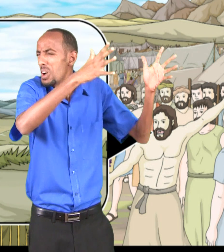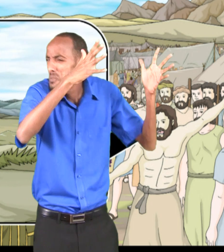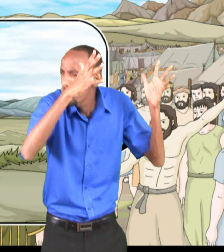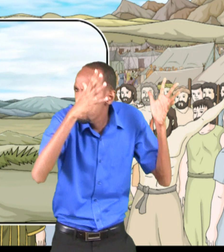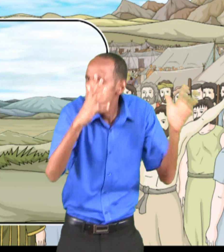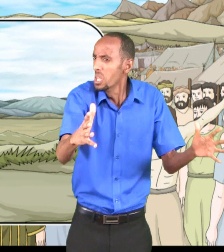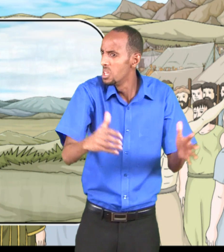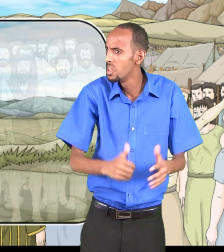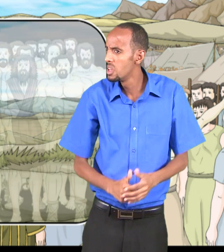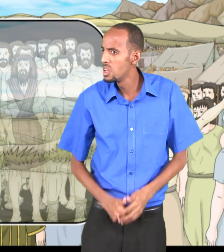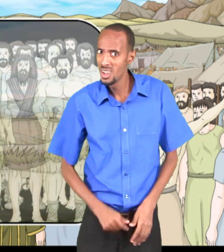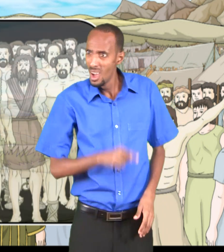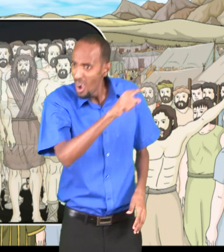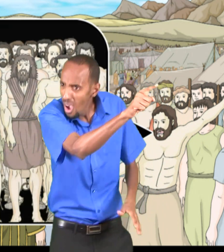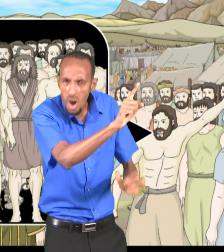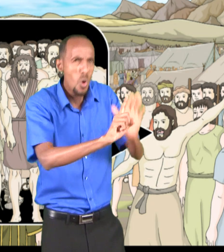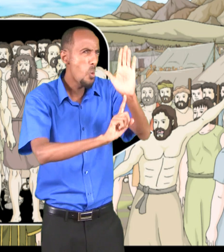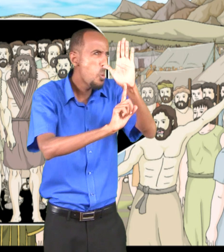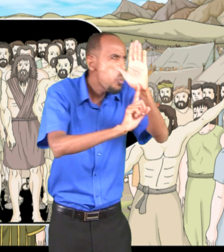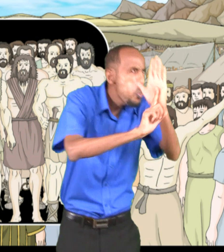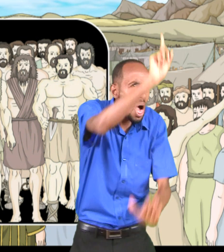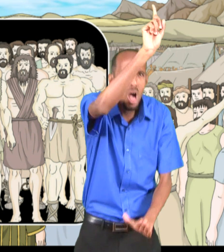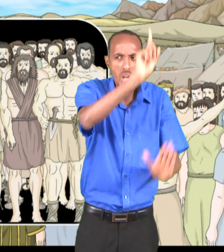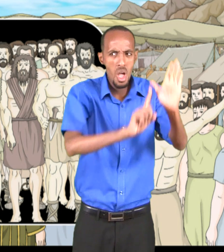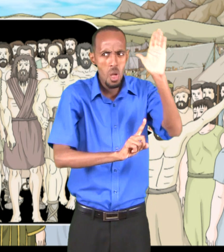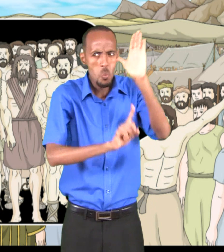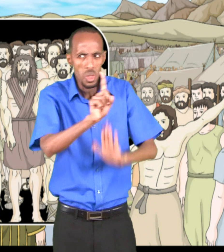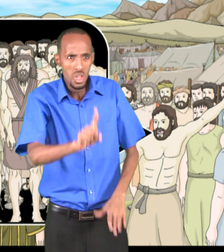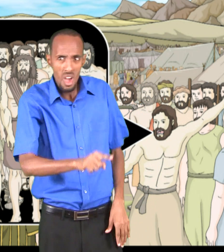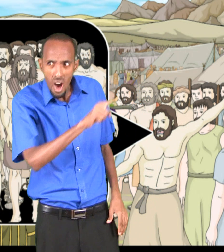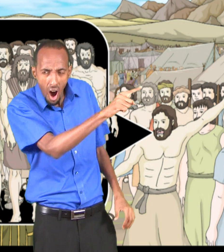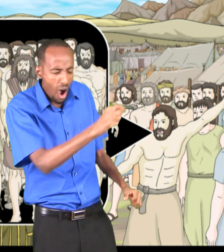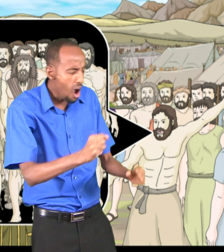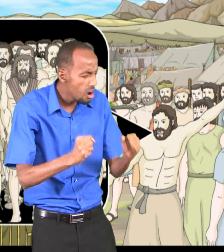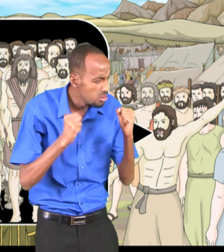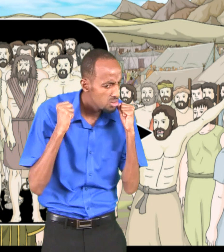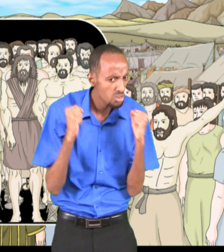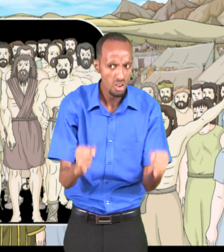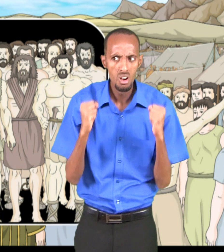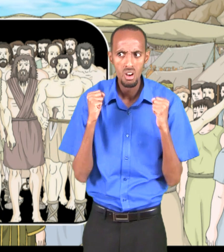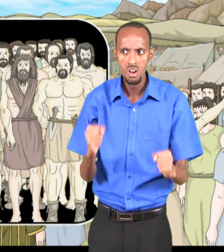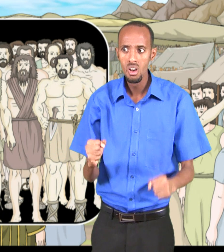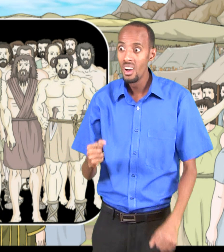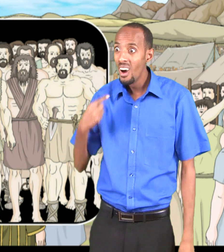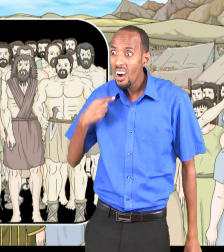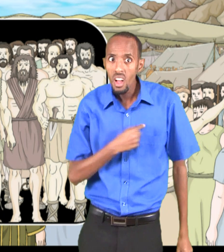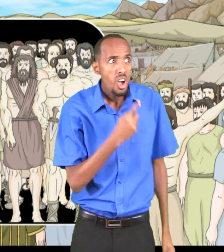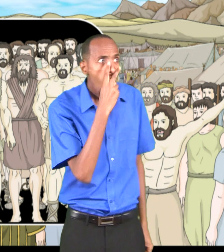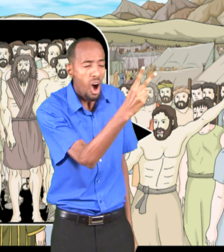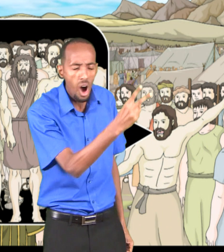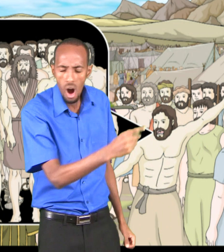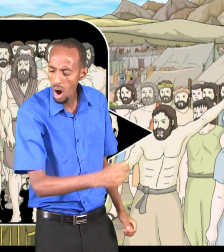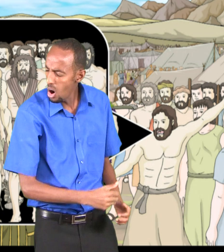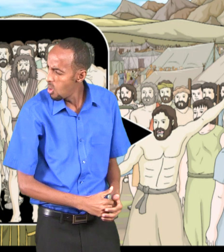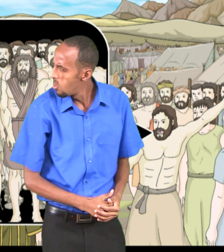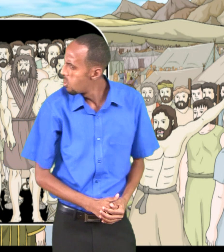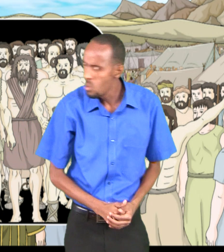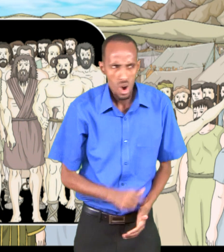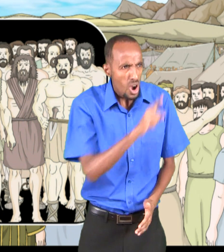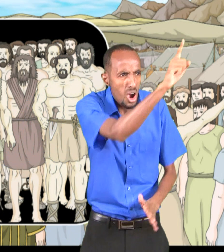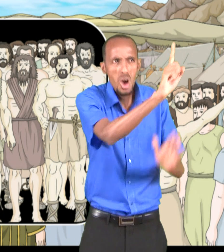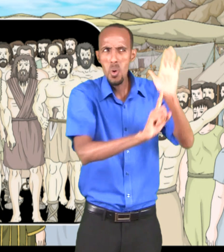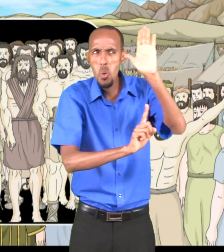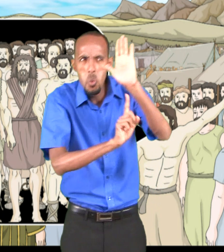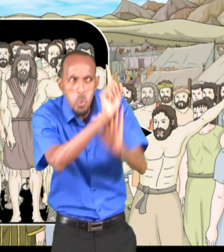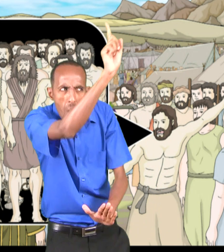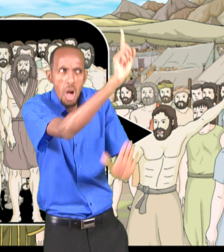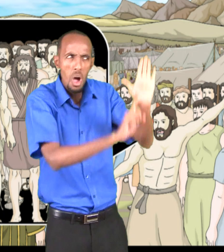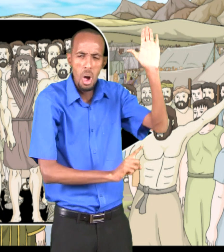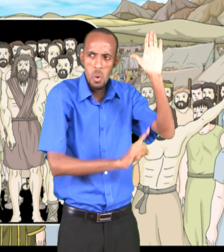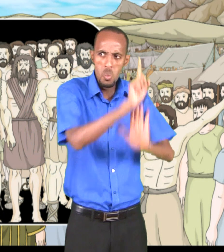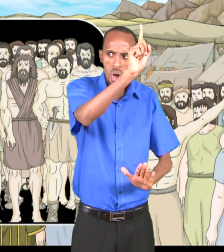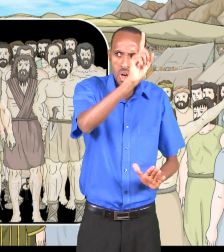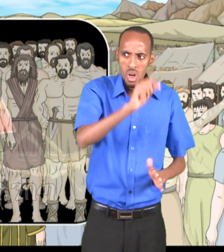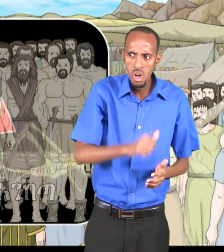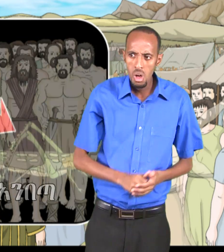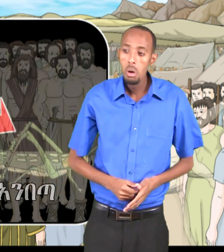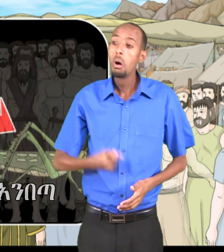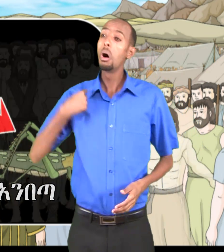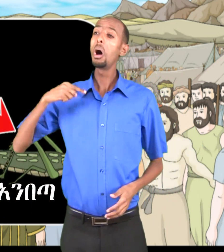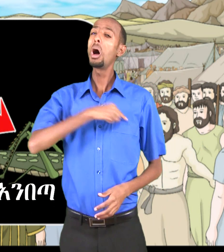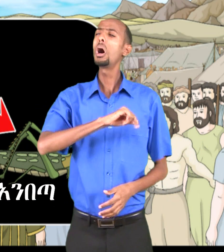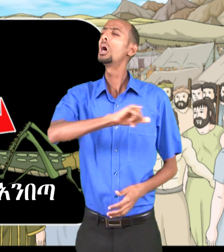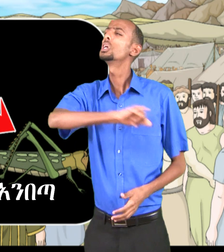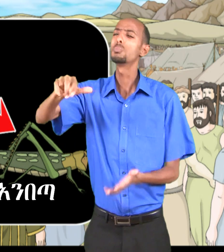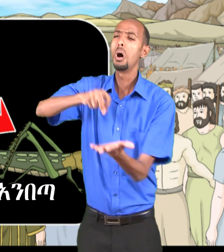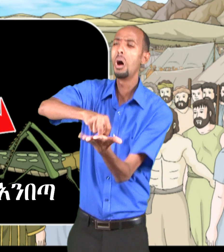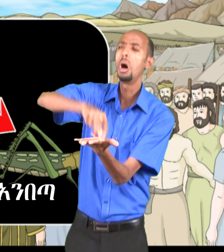We even saw the Nephilim there—the descendants of Anak that come from the Nephilim!